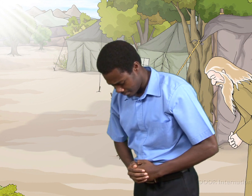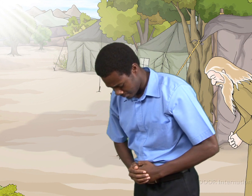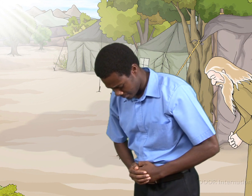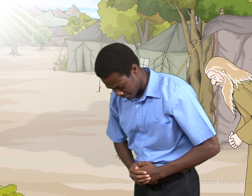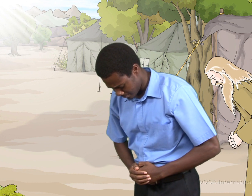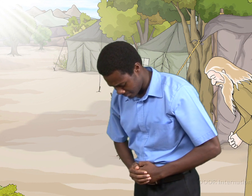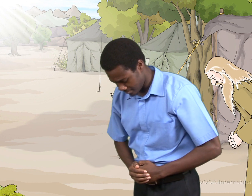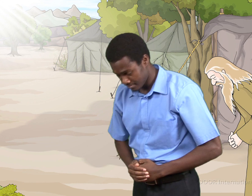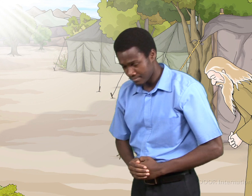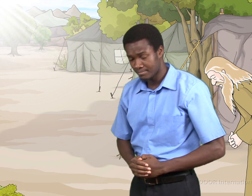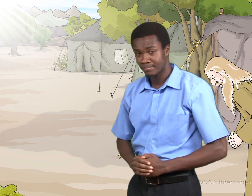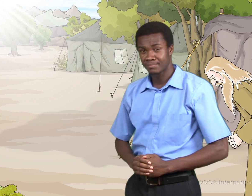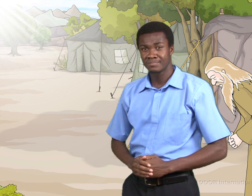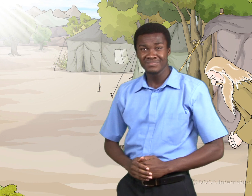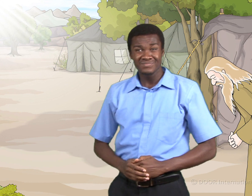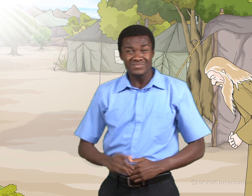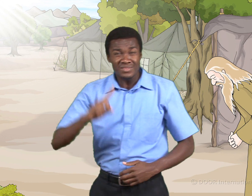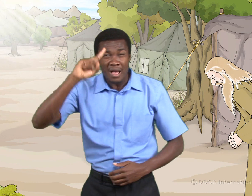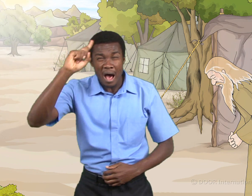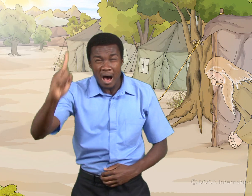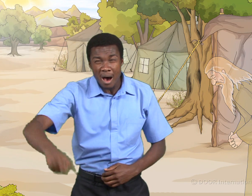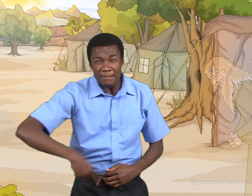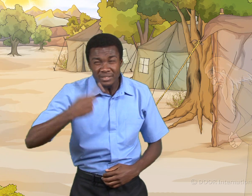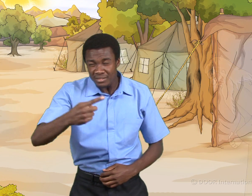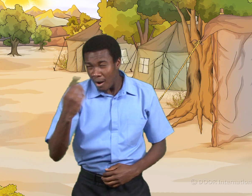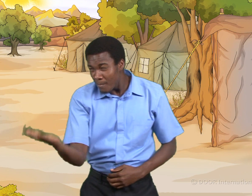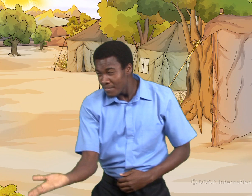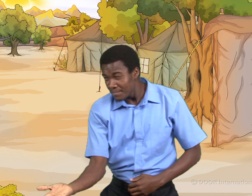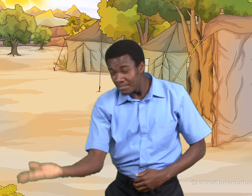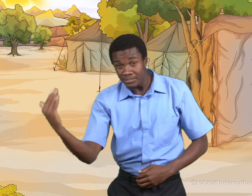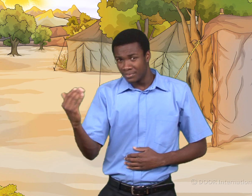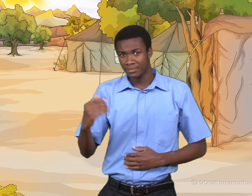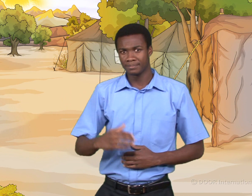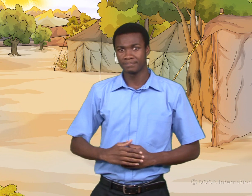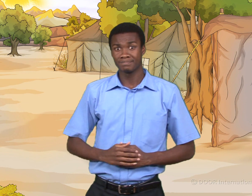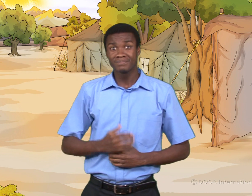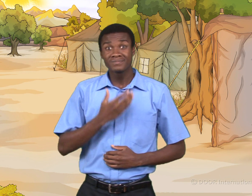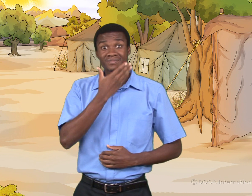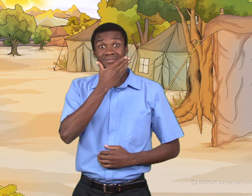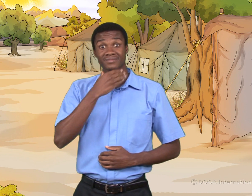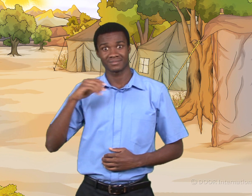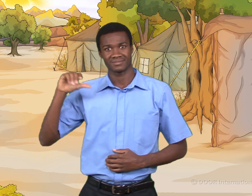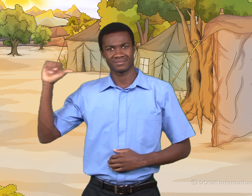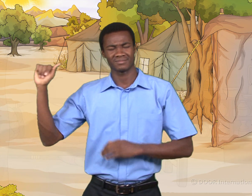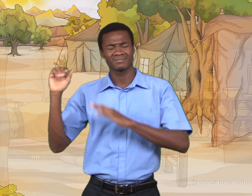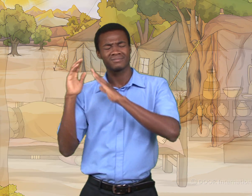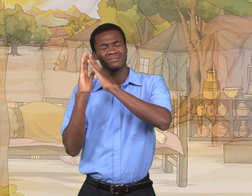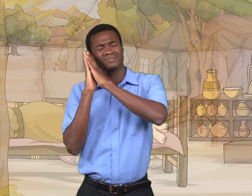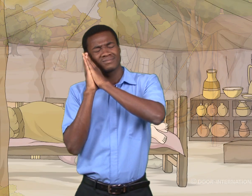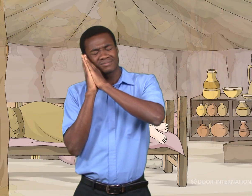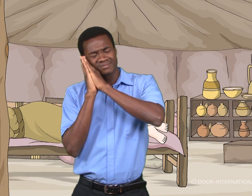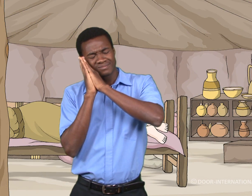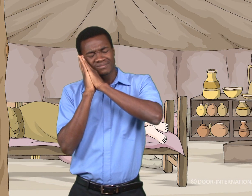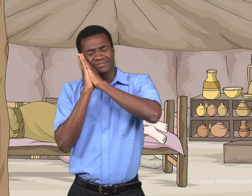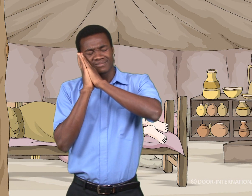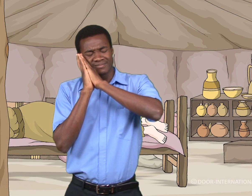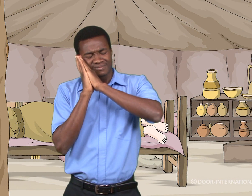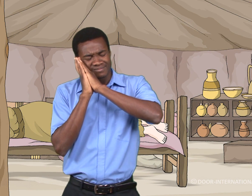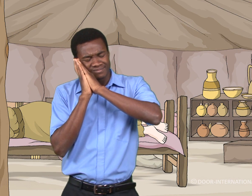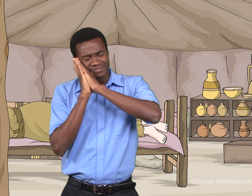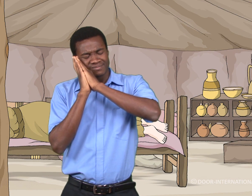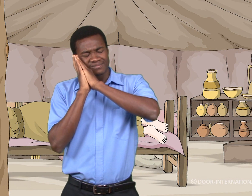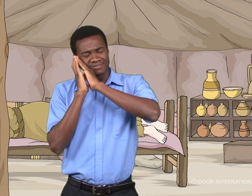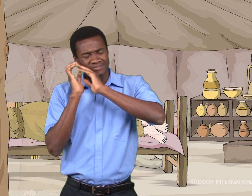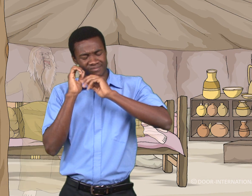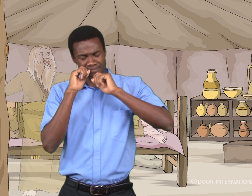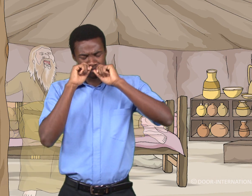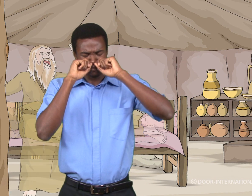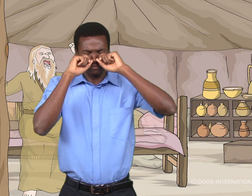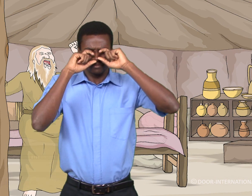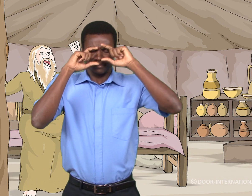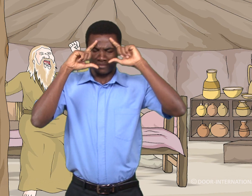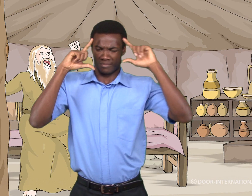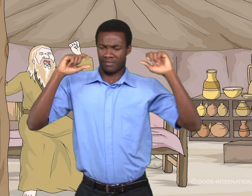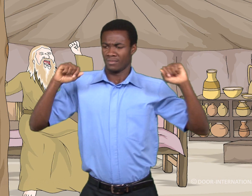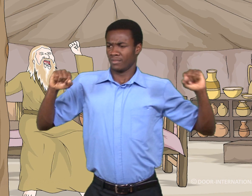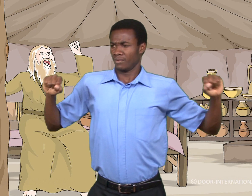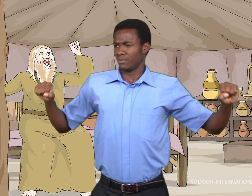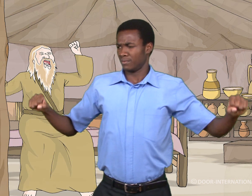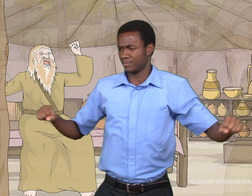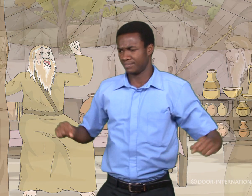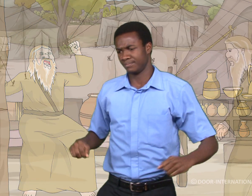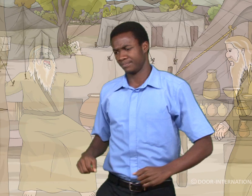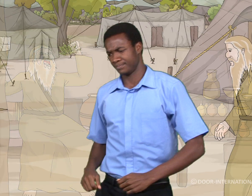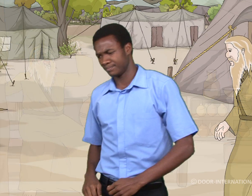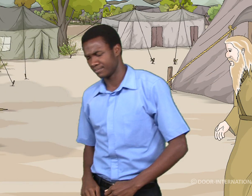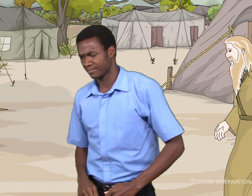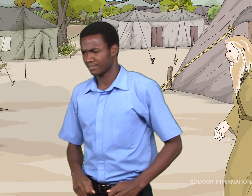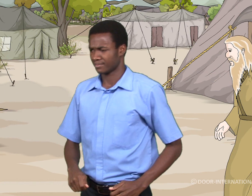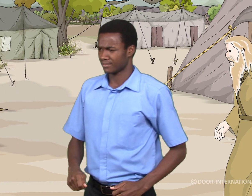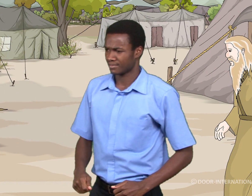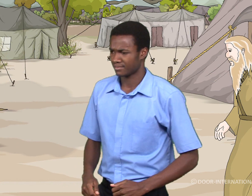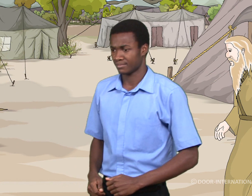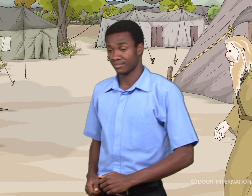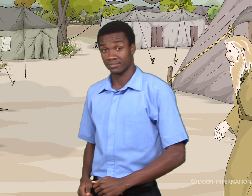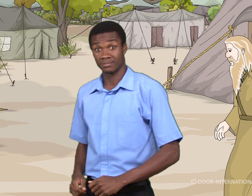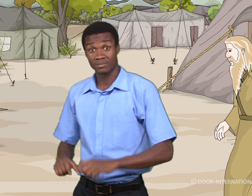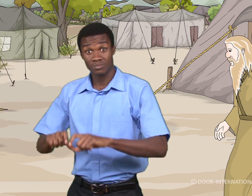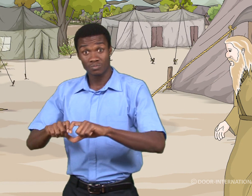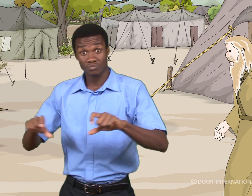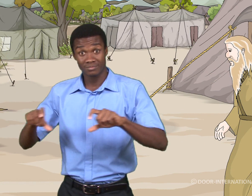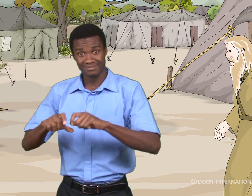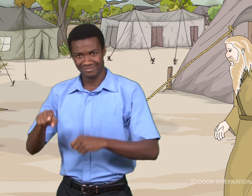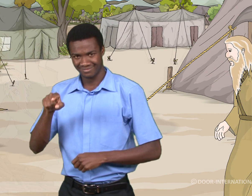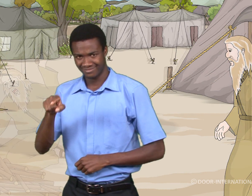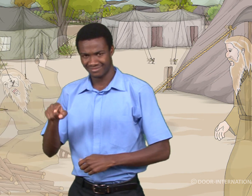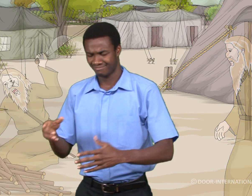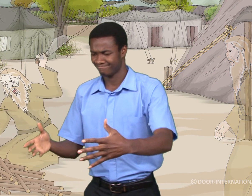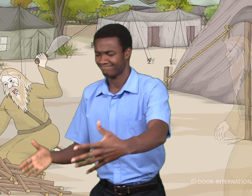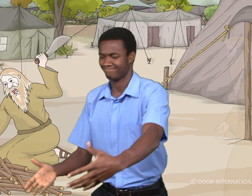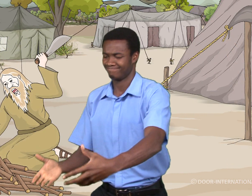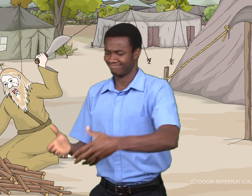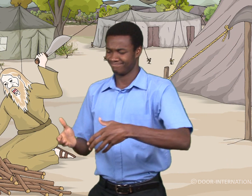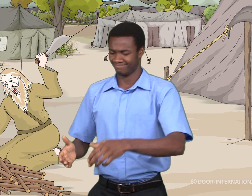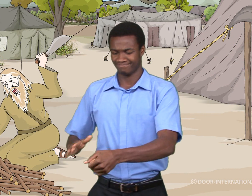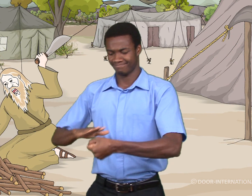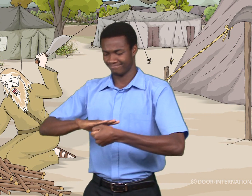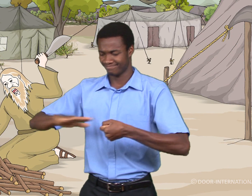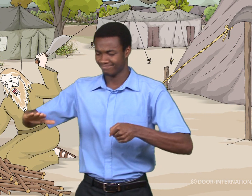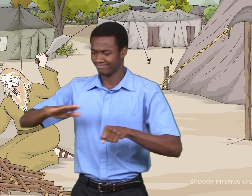So Abraham got up early the next morning, saddled his donkey, and took along two of his servants and his son Isaac.